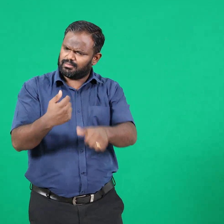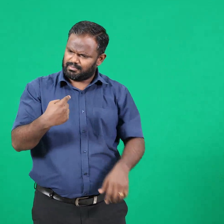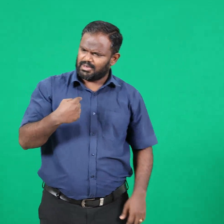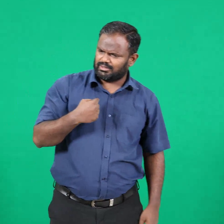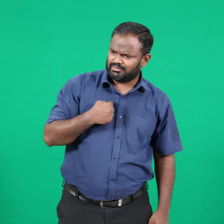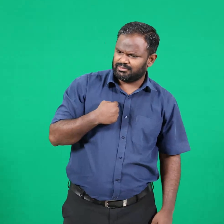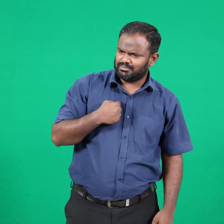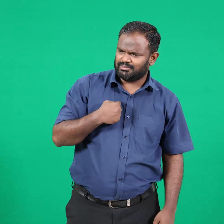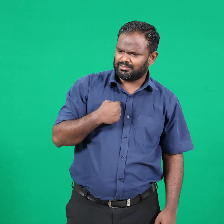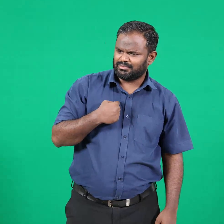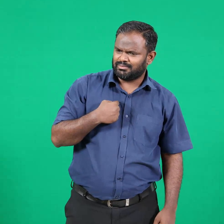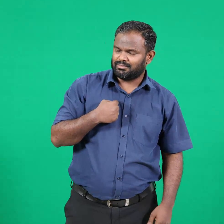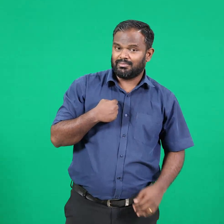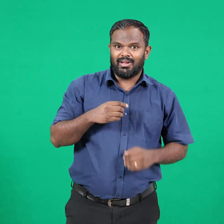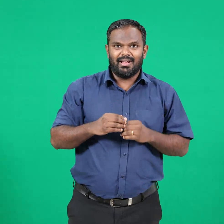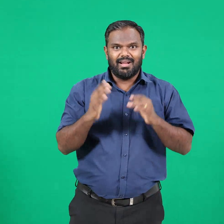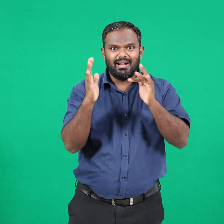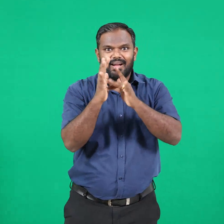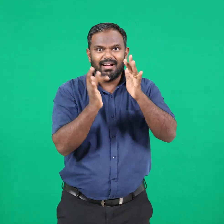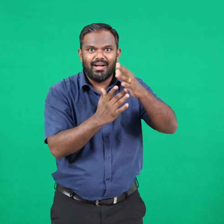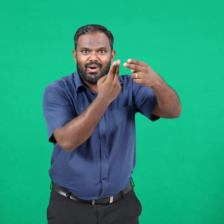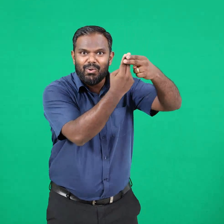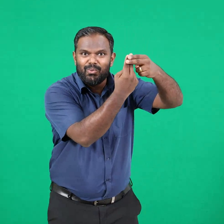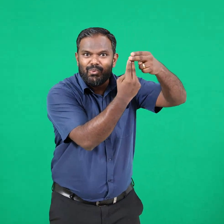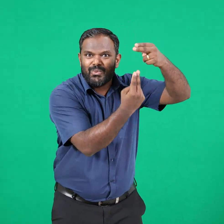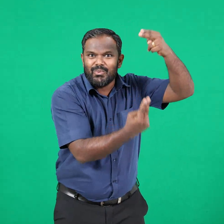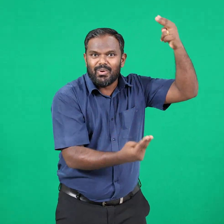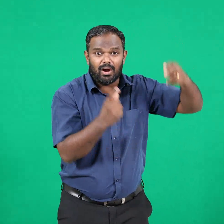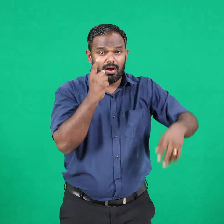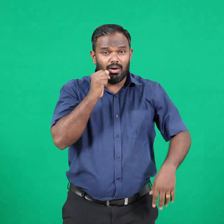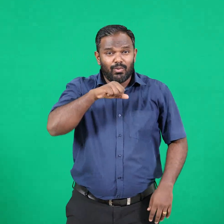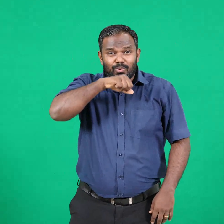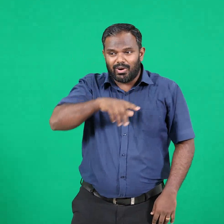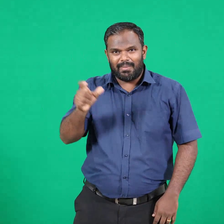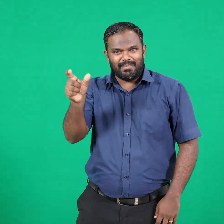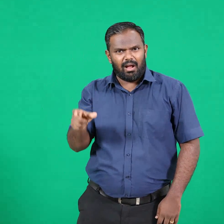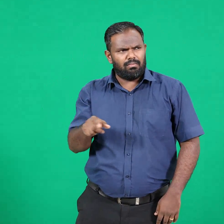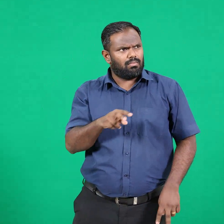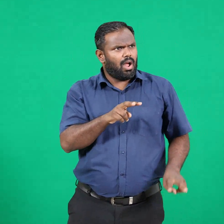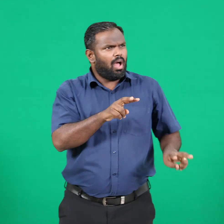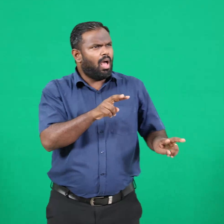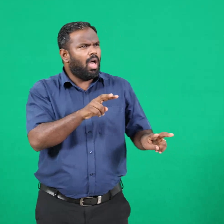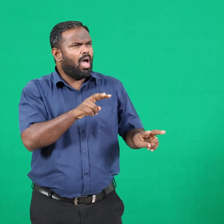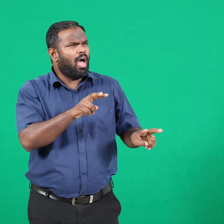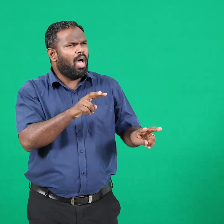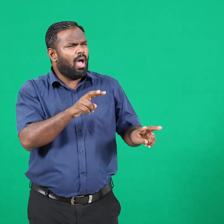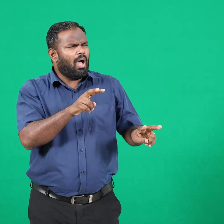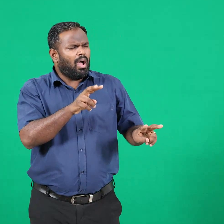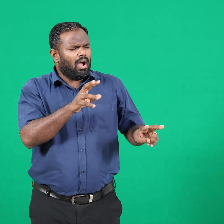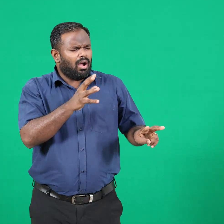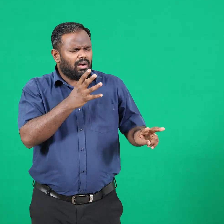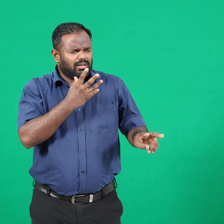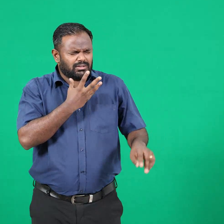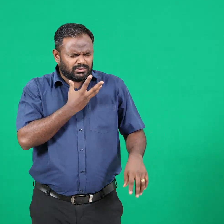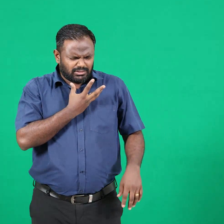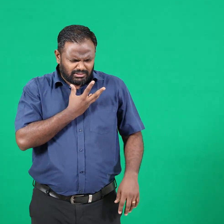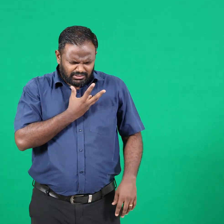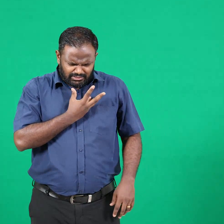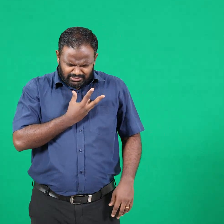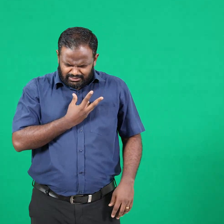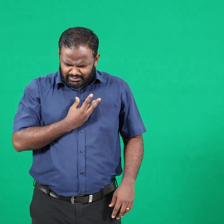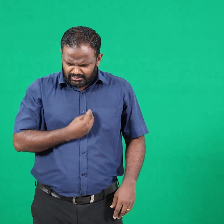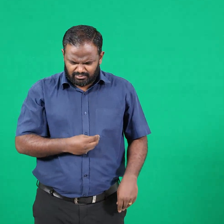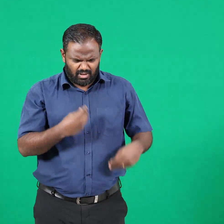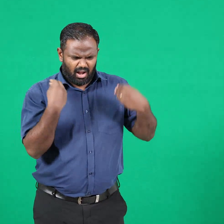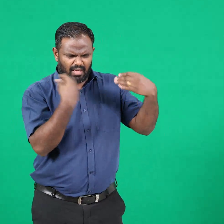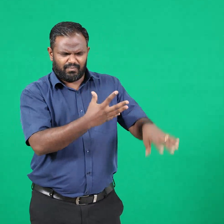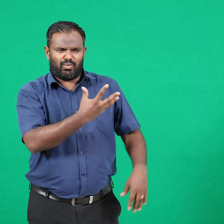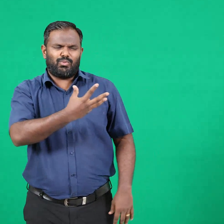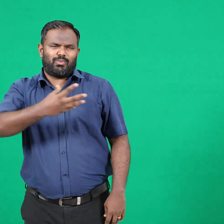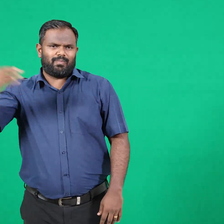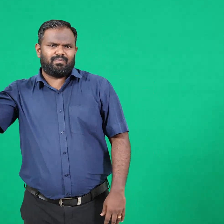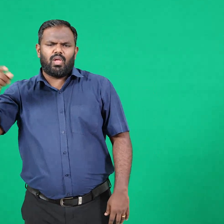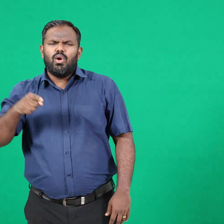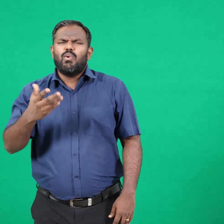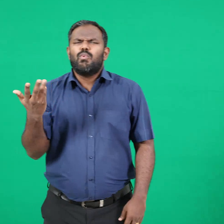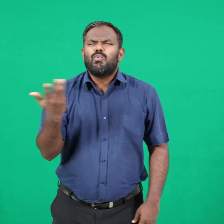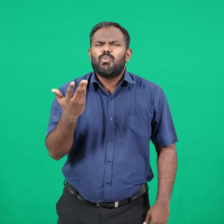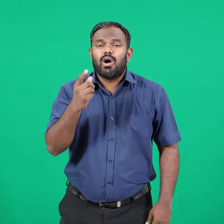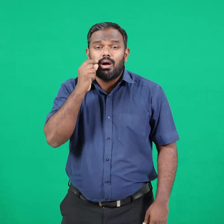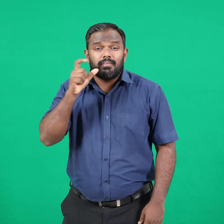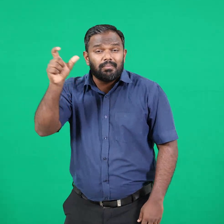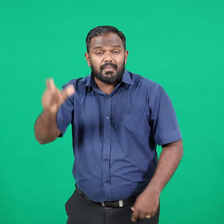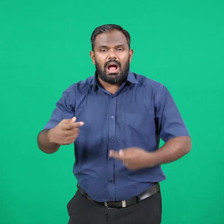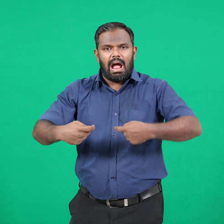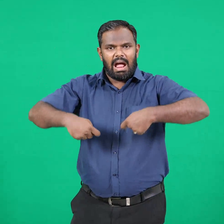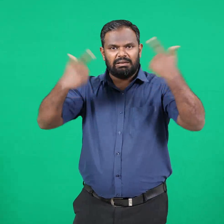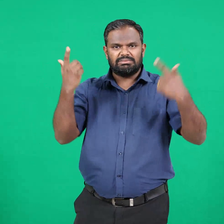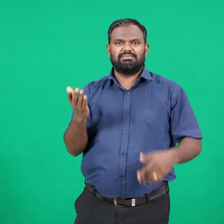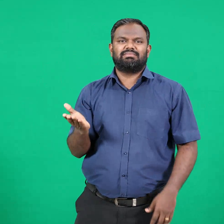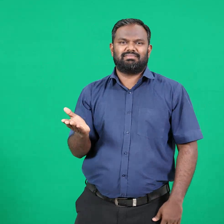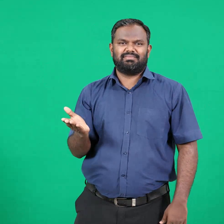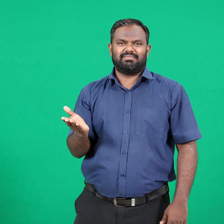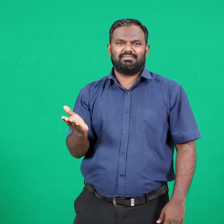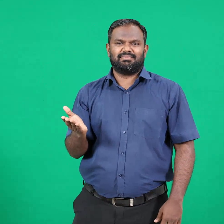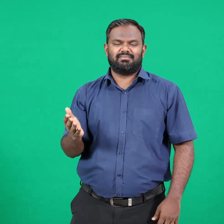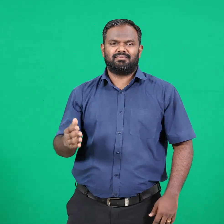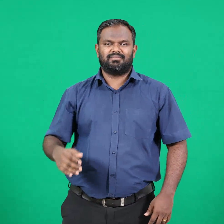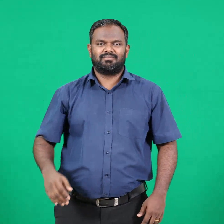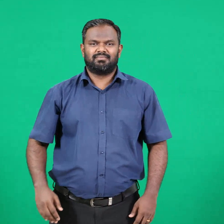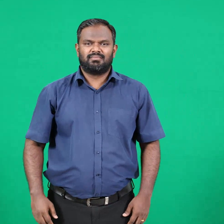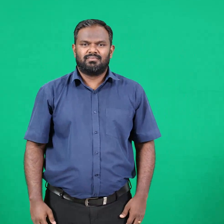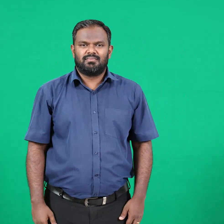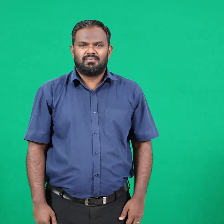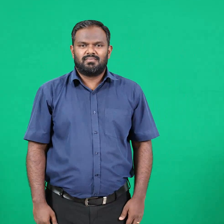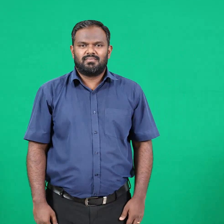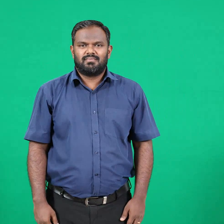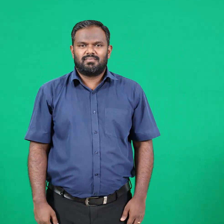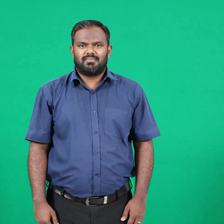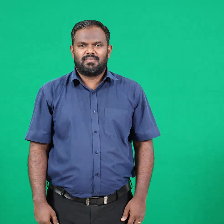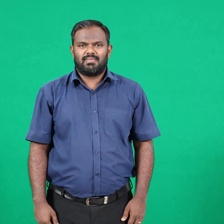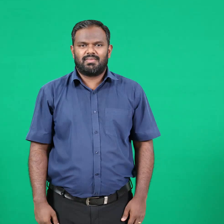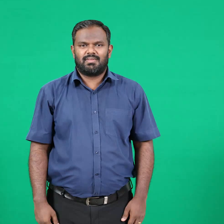When the young man heard this, he went away in sorrow, because he had great wealth.